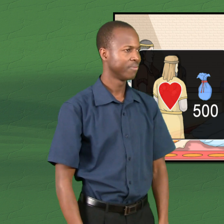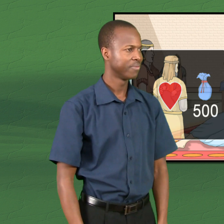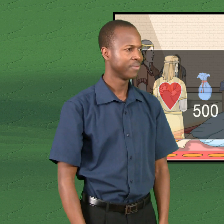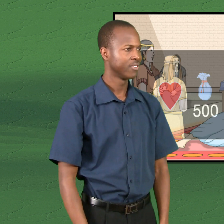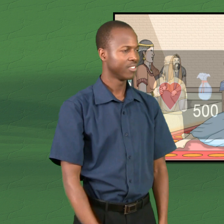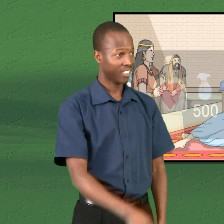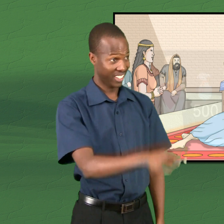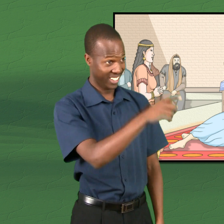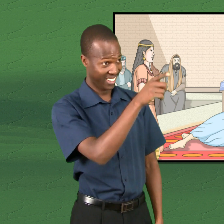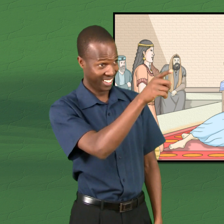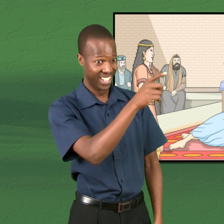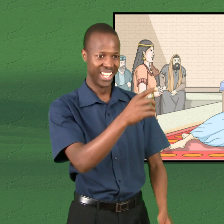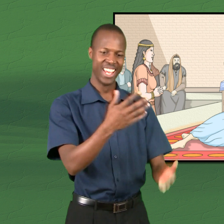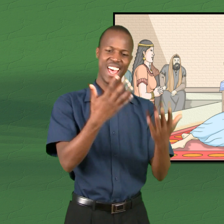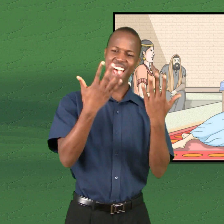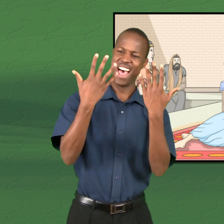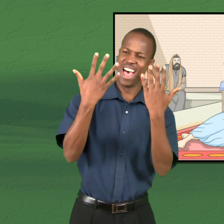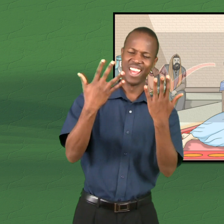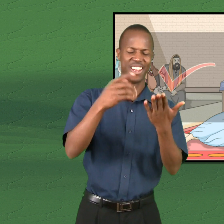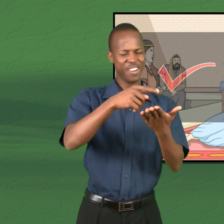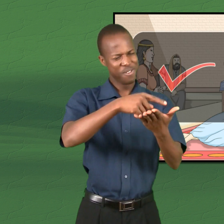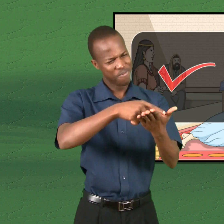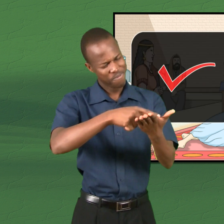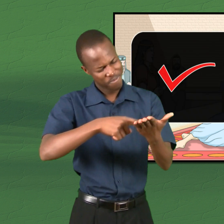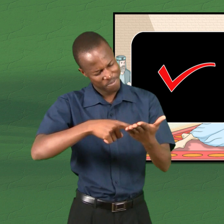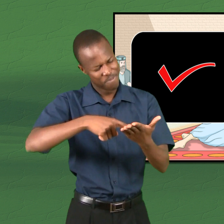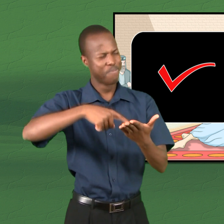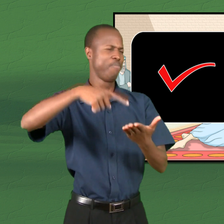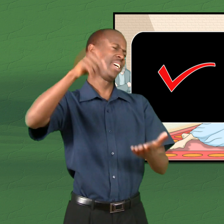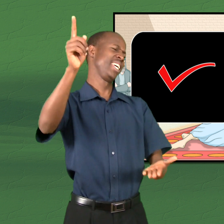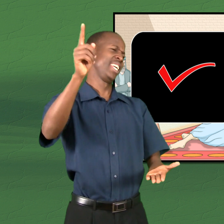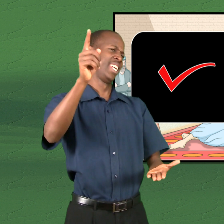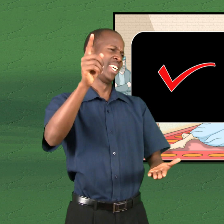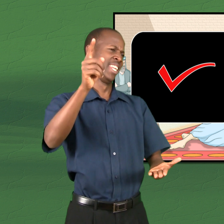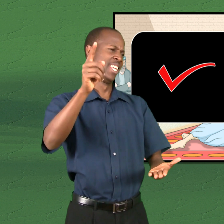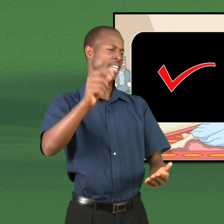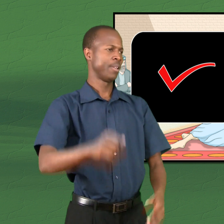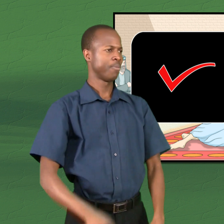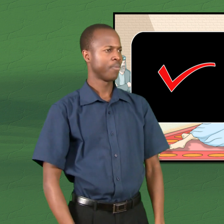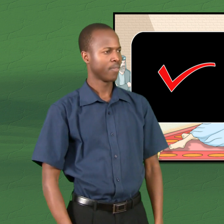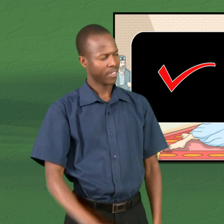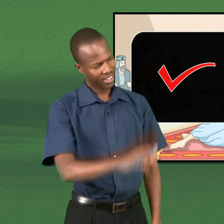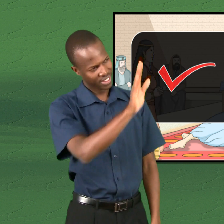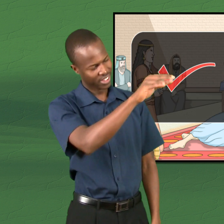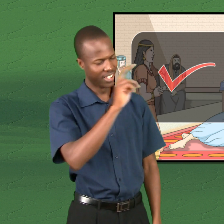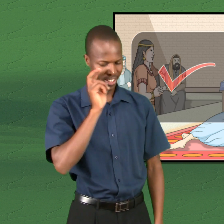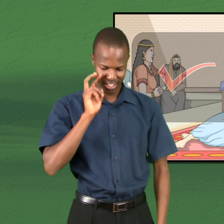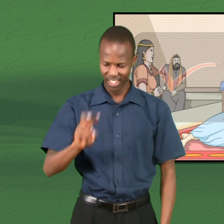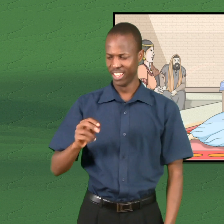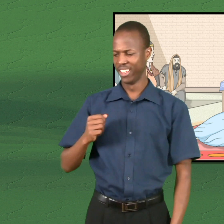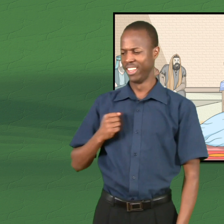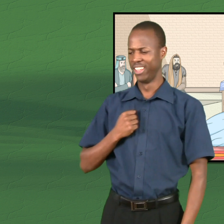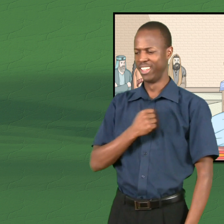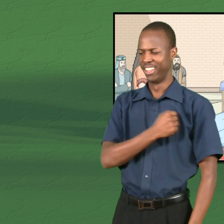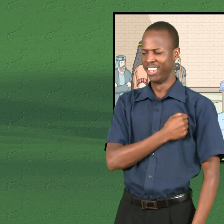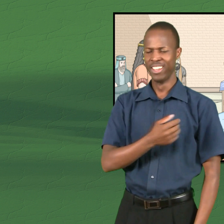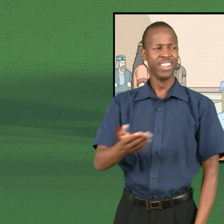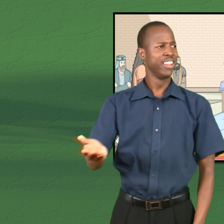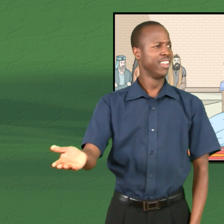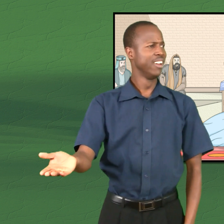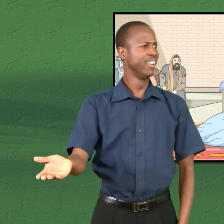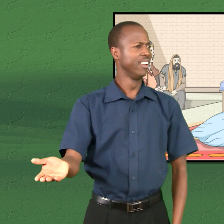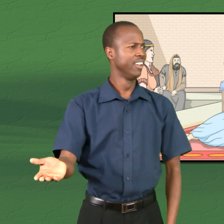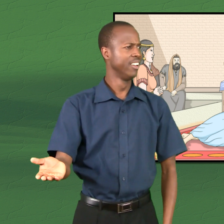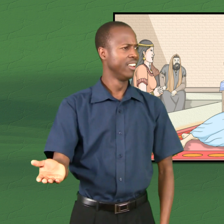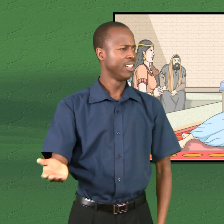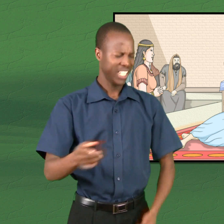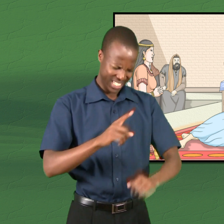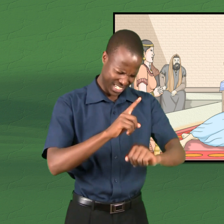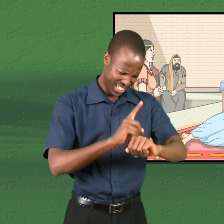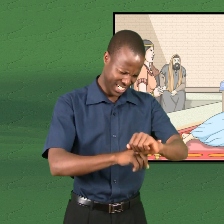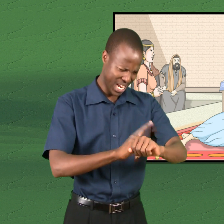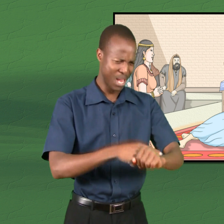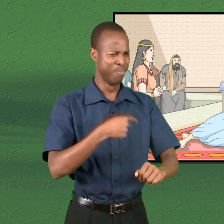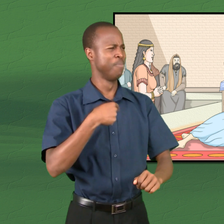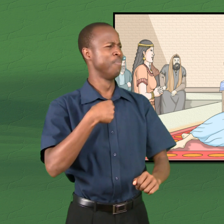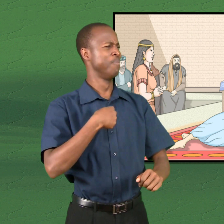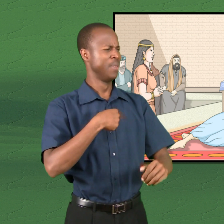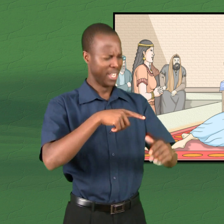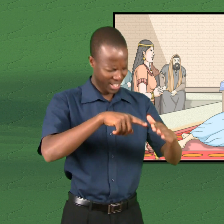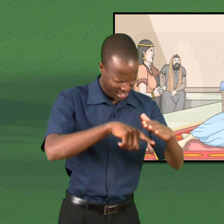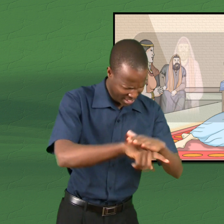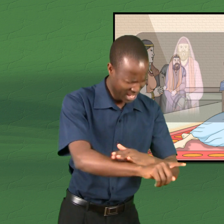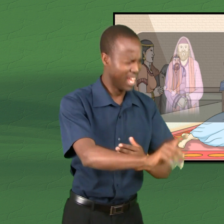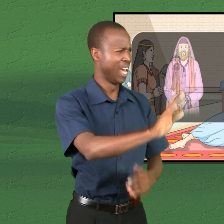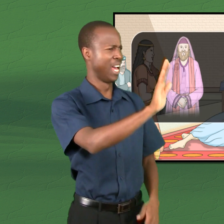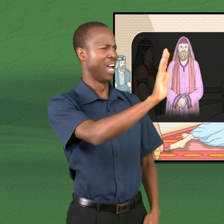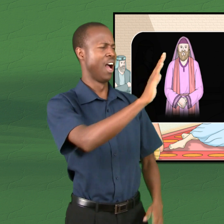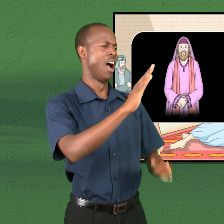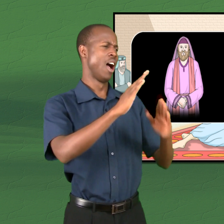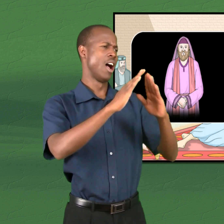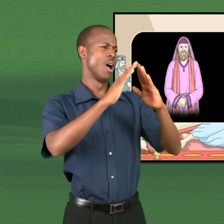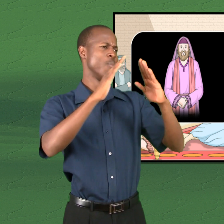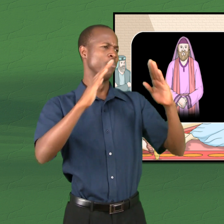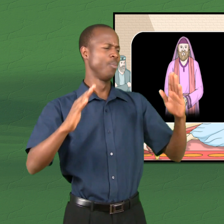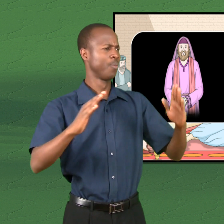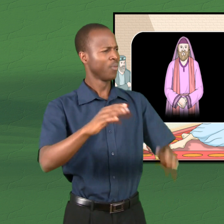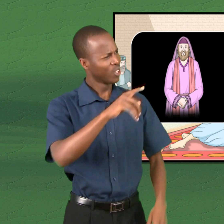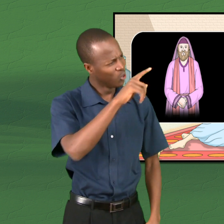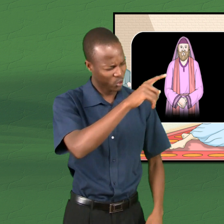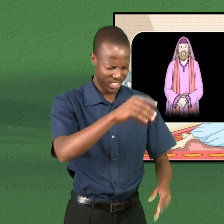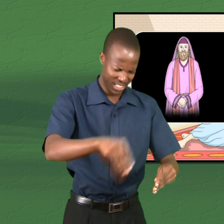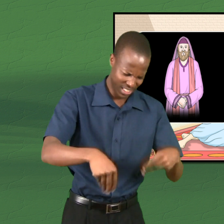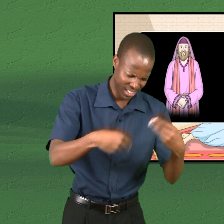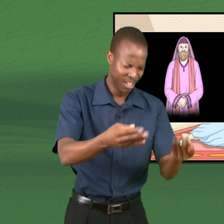“You have judged correctly,” Jesus said. And turning toward the woman, He said to Simon, “Do you see this woman?